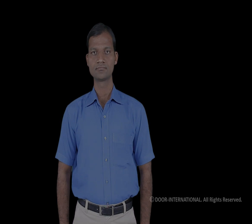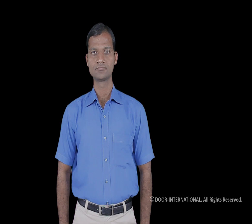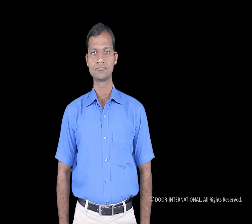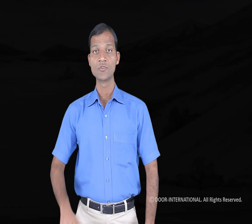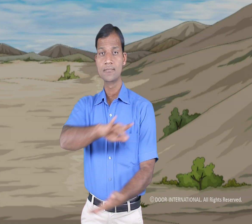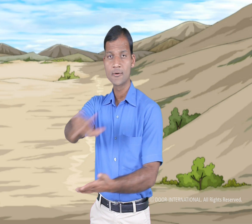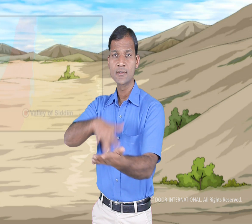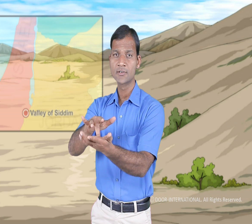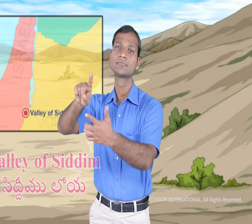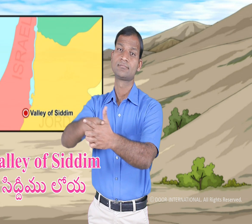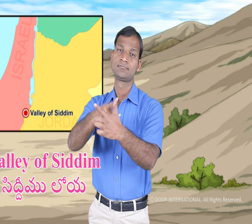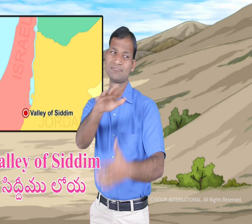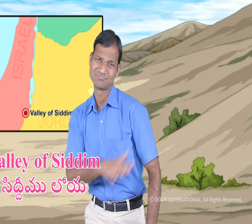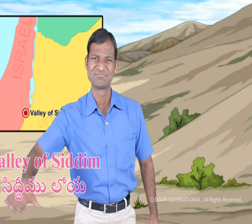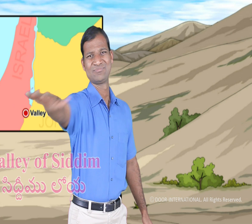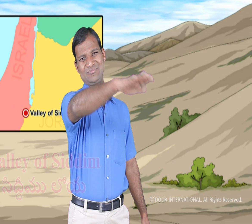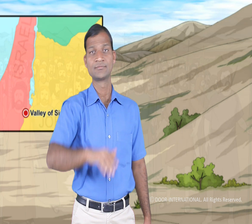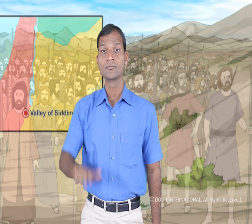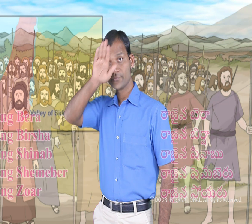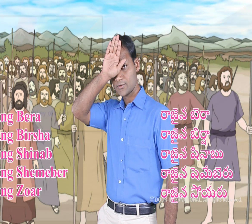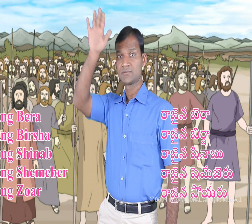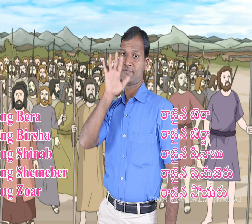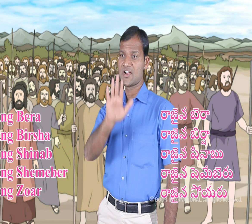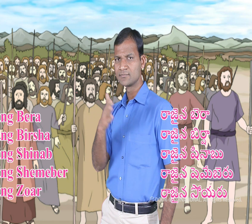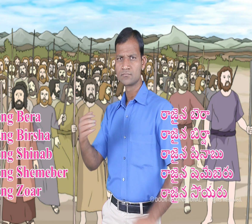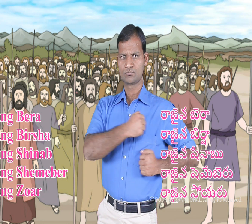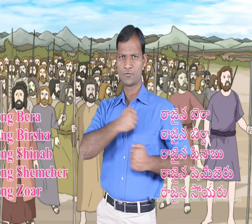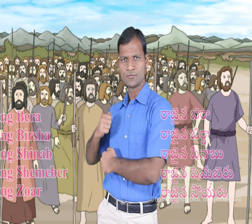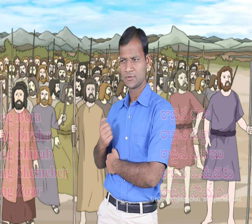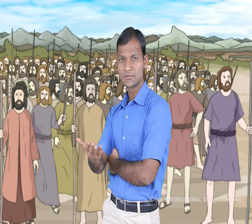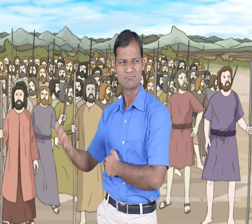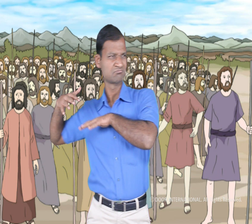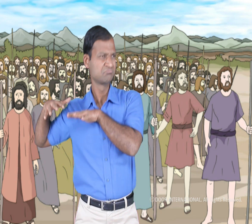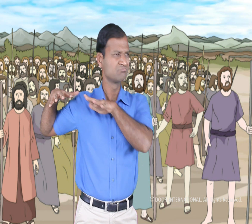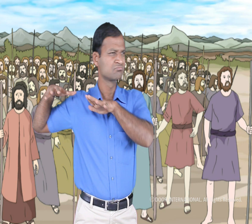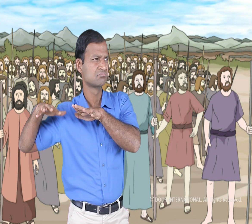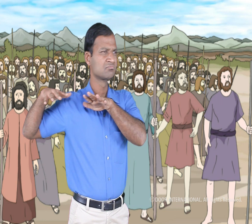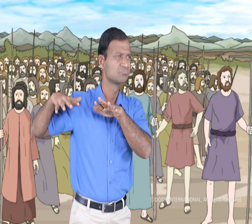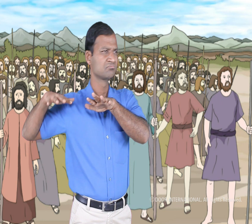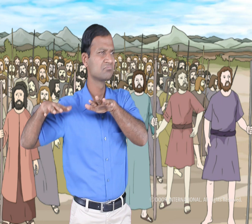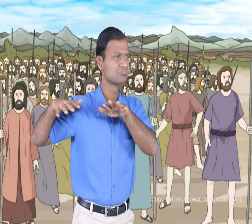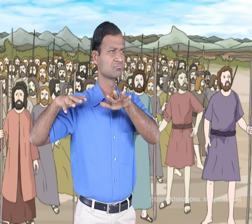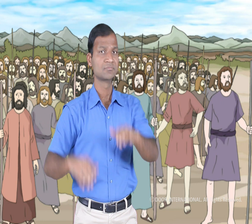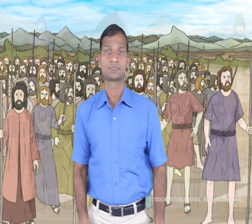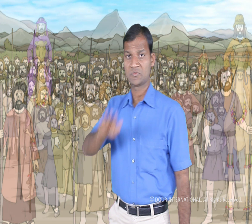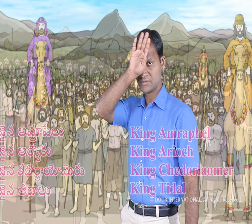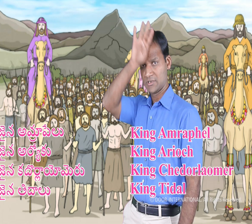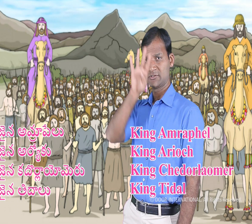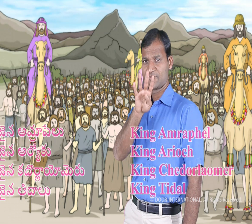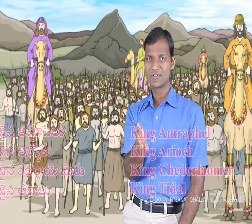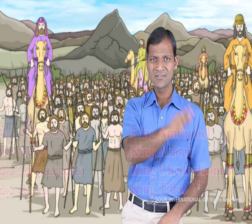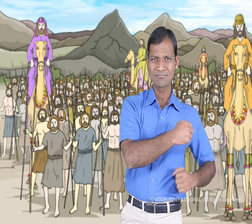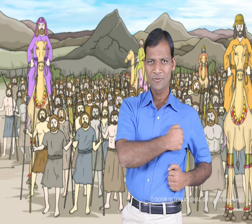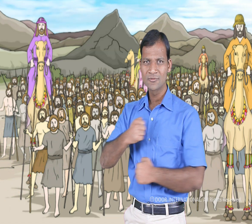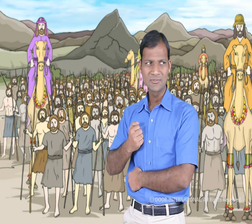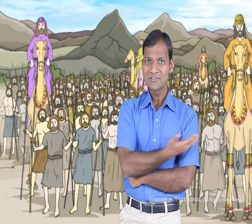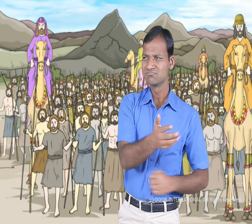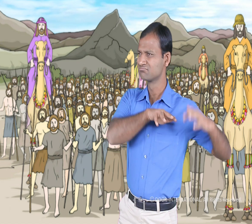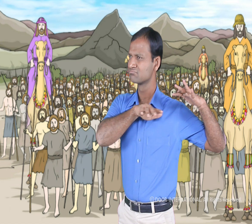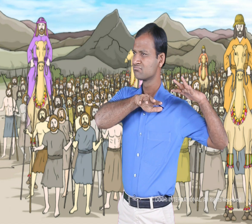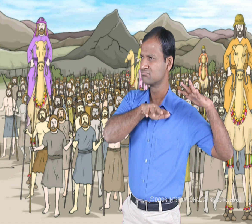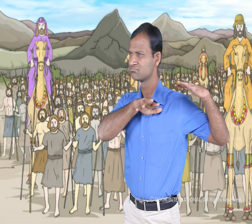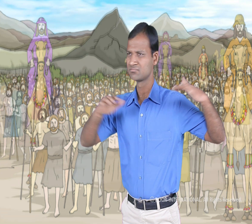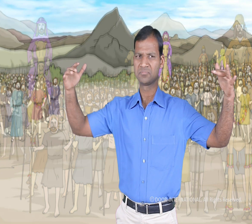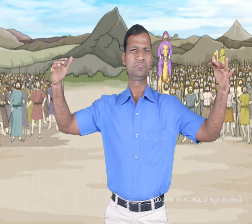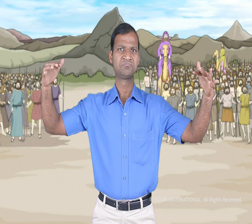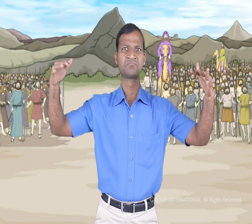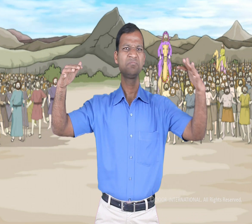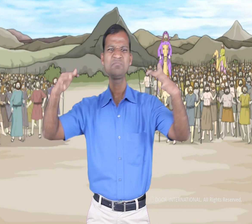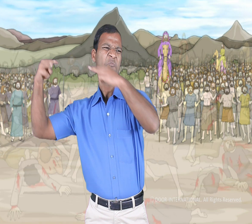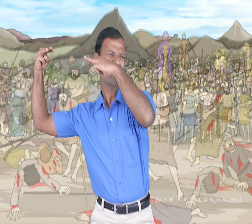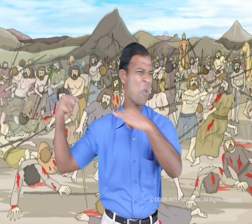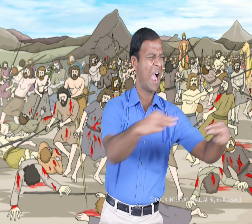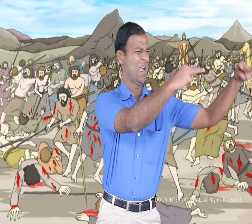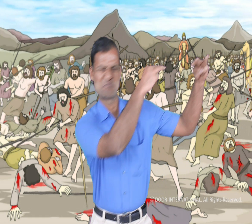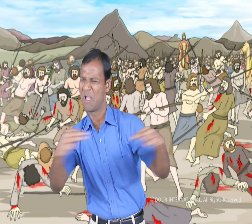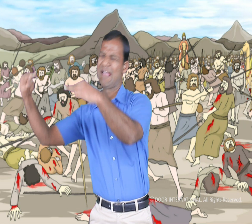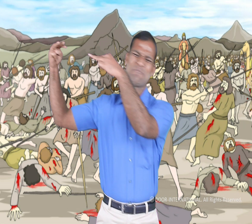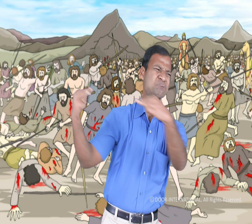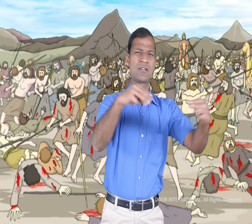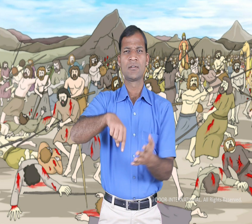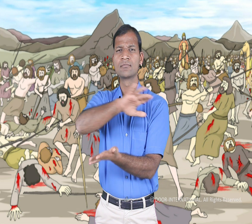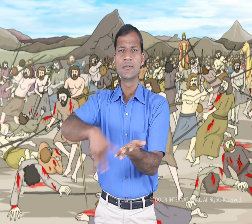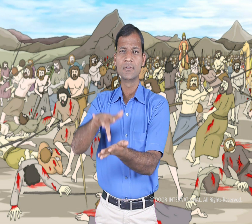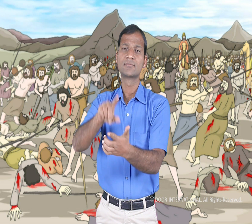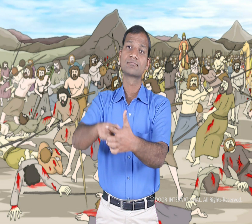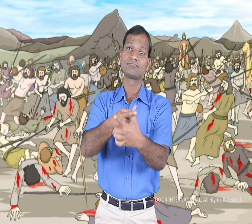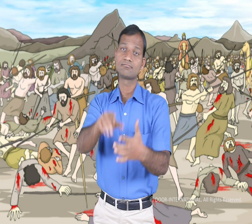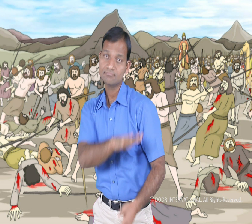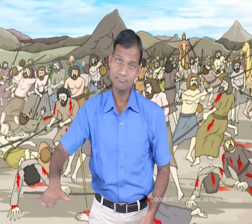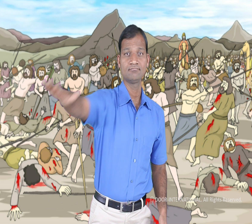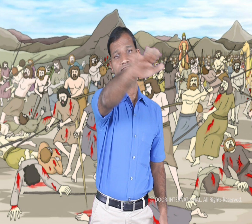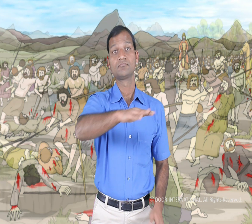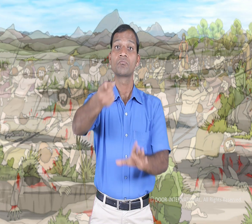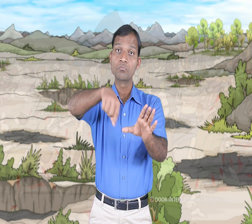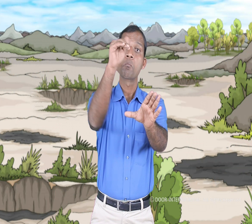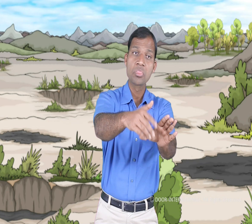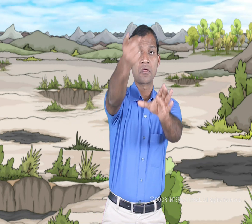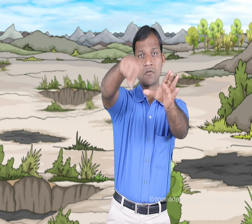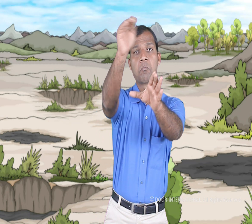Then the king of Sodom, the king of Gomorrah, the king of Admah, the king of Zeboiim, and the king of Bela (that is, Zoar) marched out and arrayed themselves for battle in the Valley of Siddim against Chedorlaomer king of Elam, Tidal king of Goiim, Amraphel king of Shinar, and Arioch king of Ellasar—four kings against five.